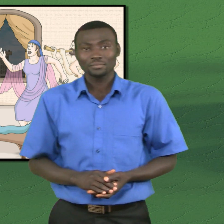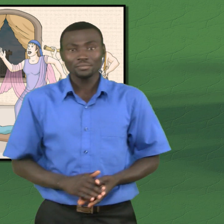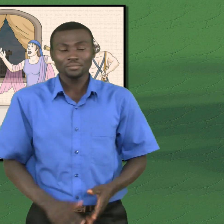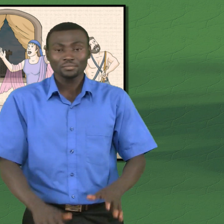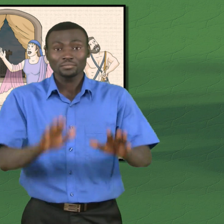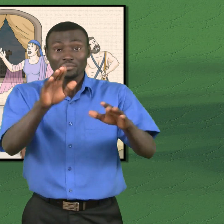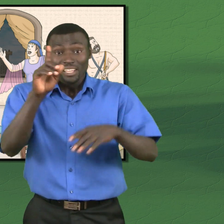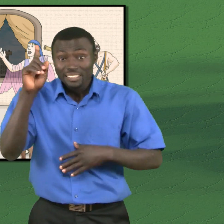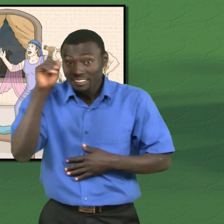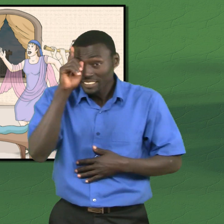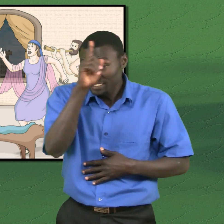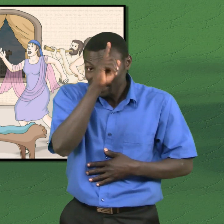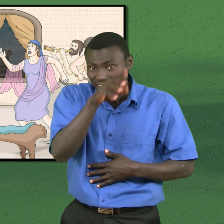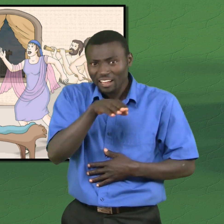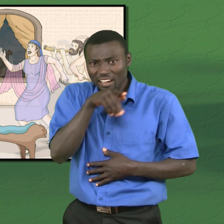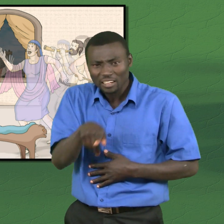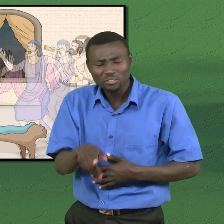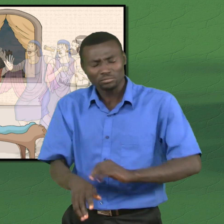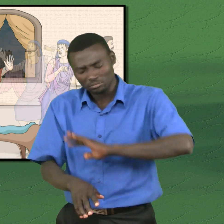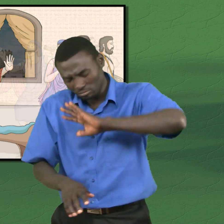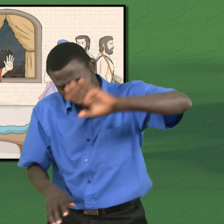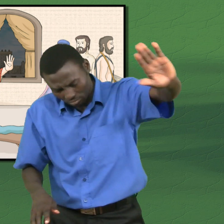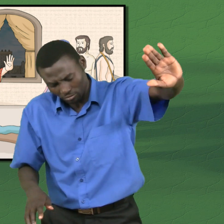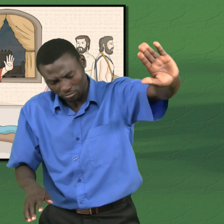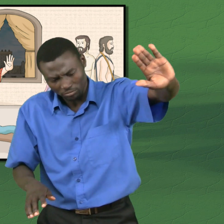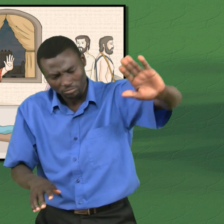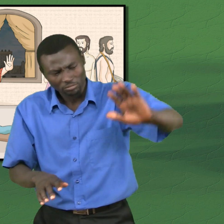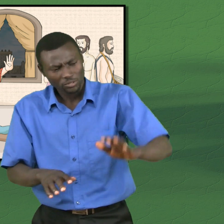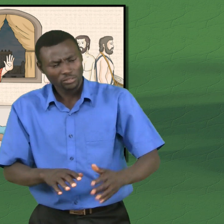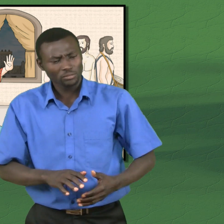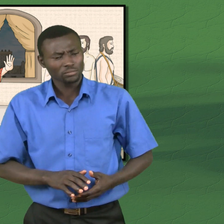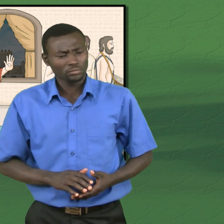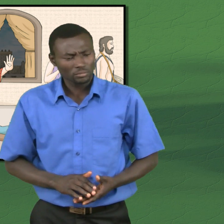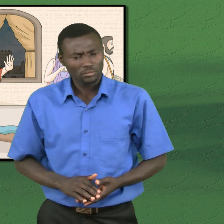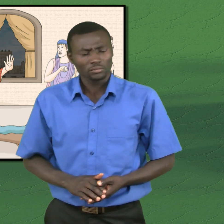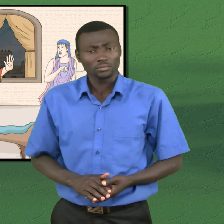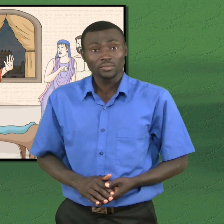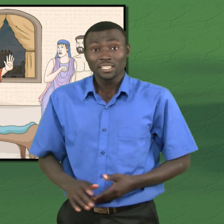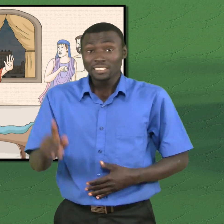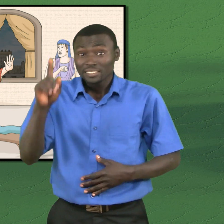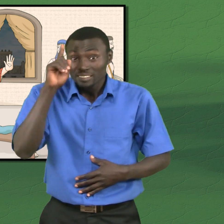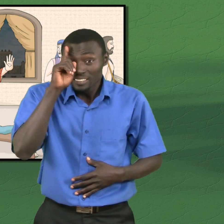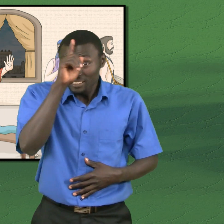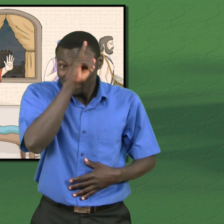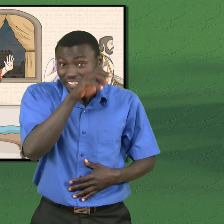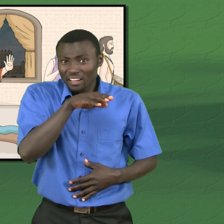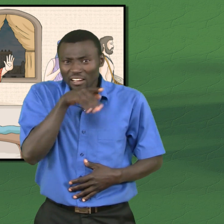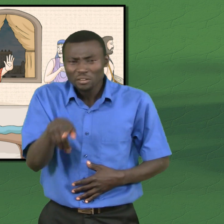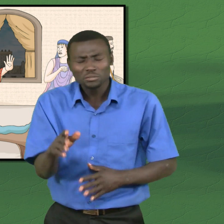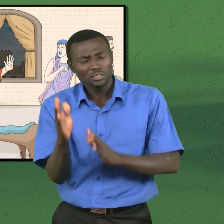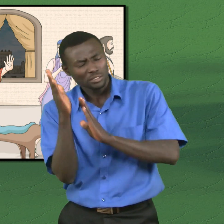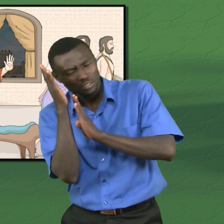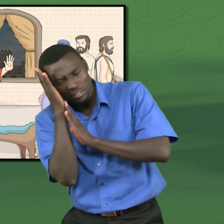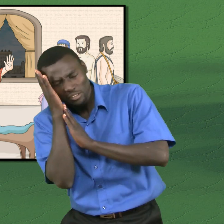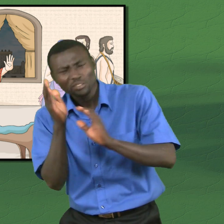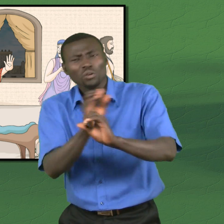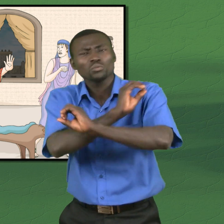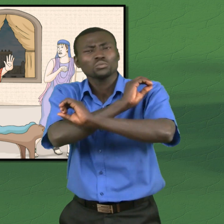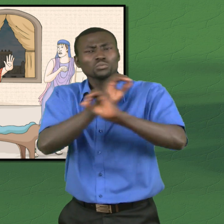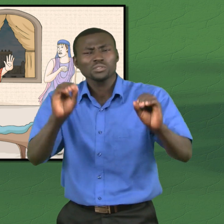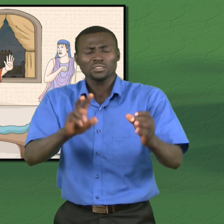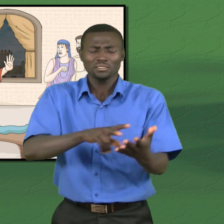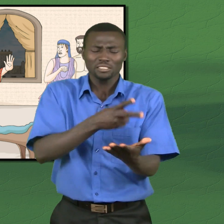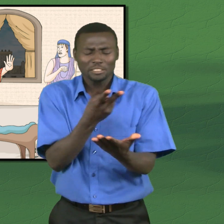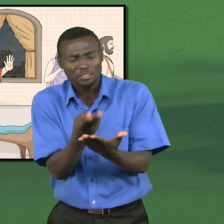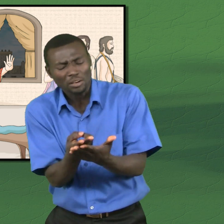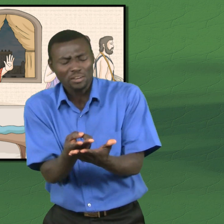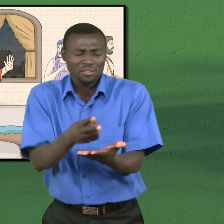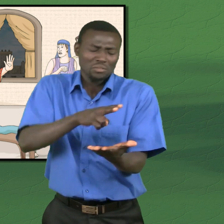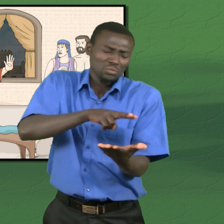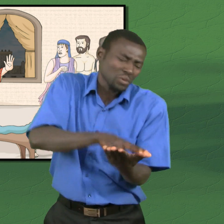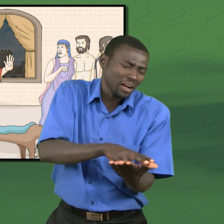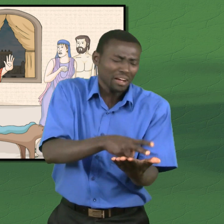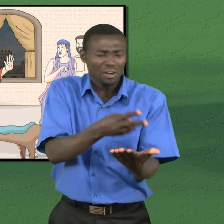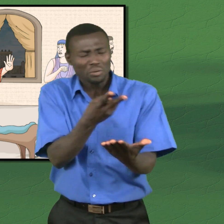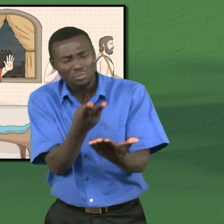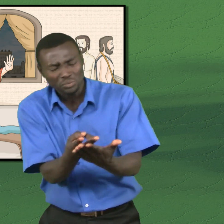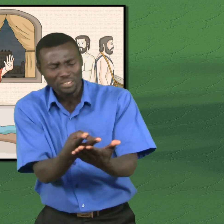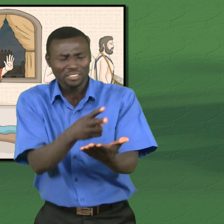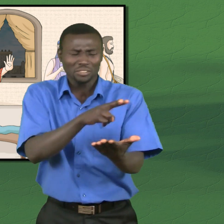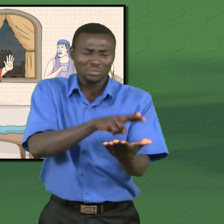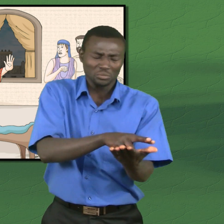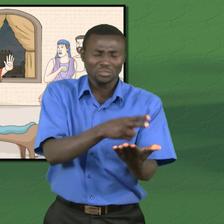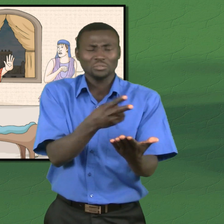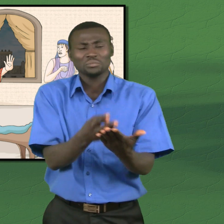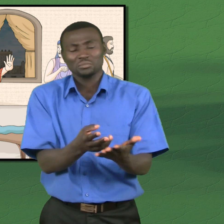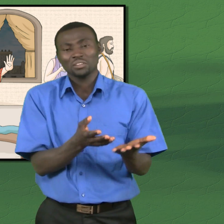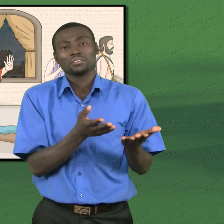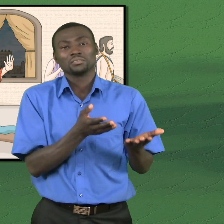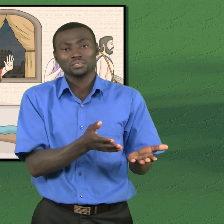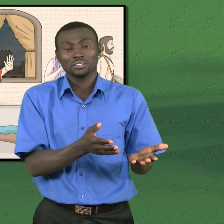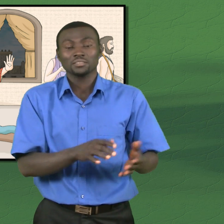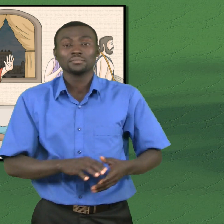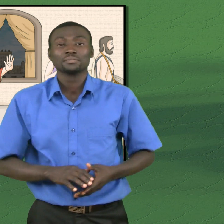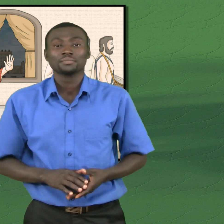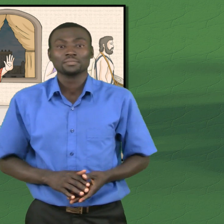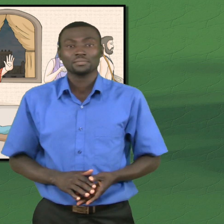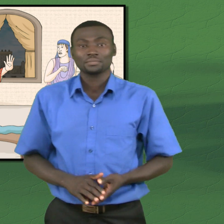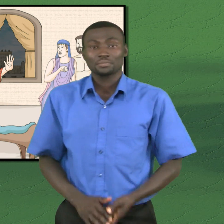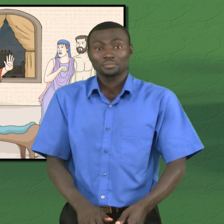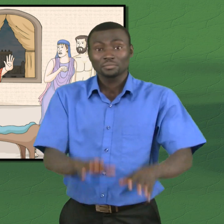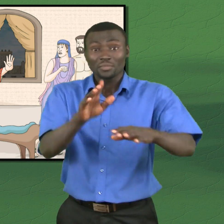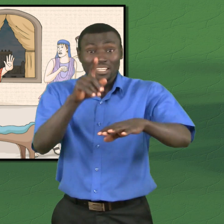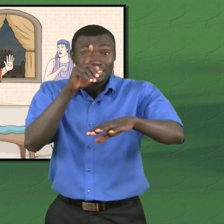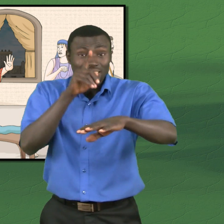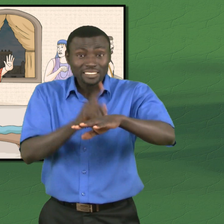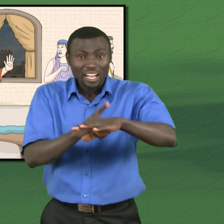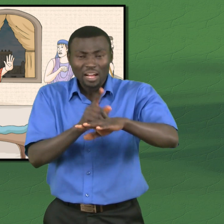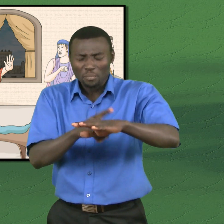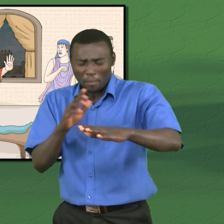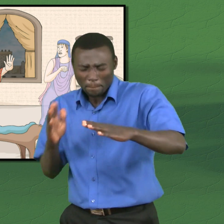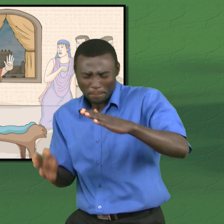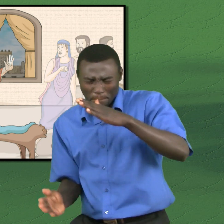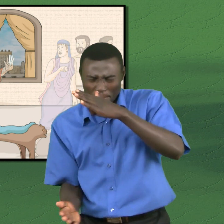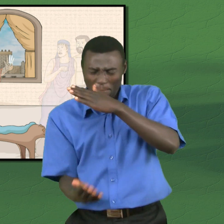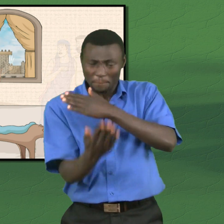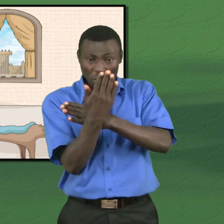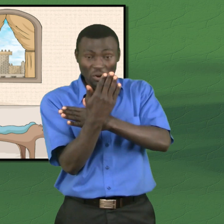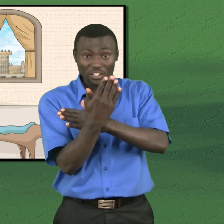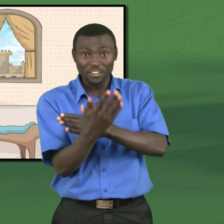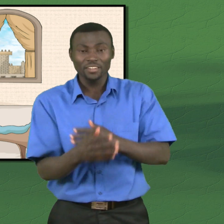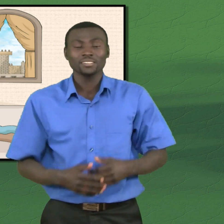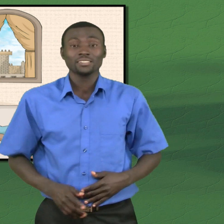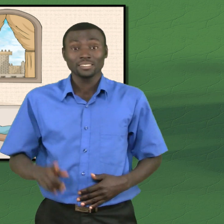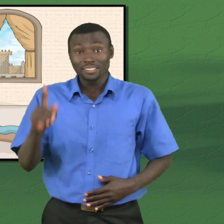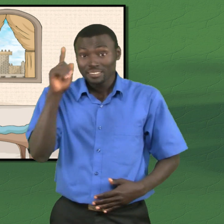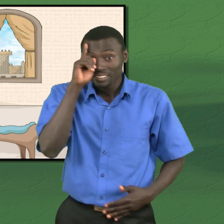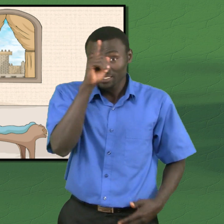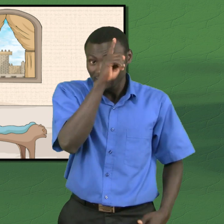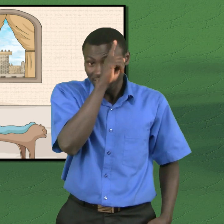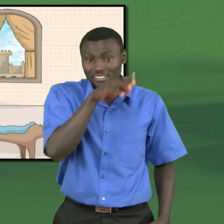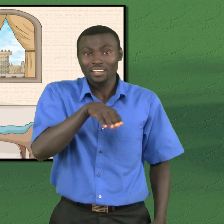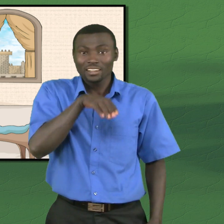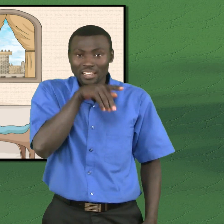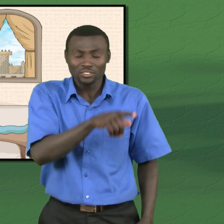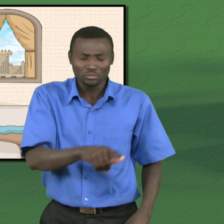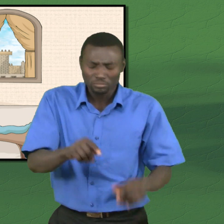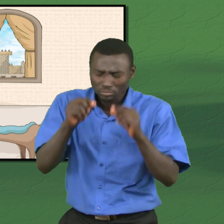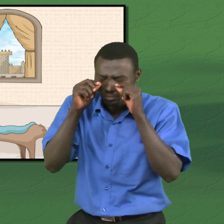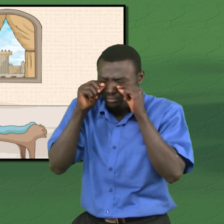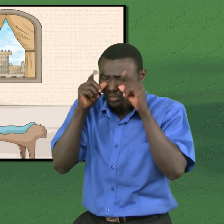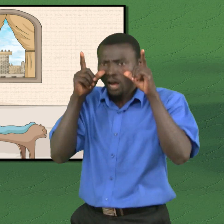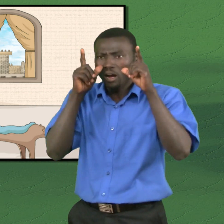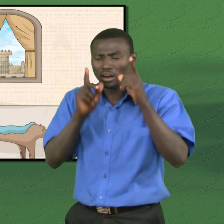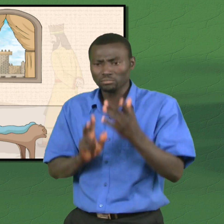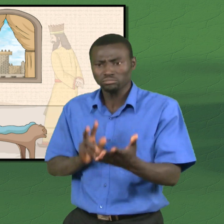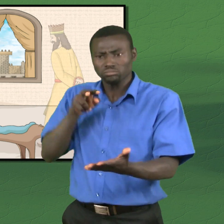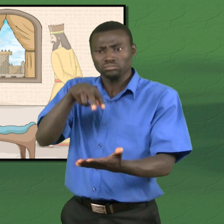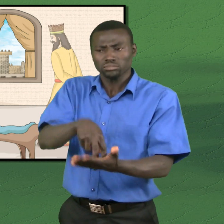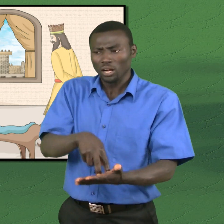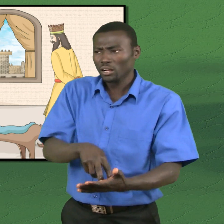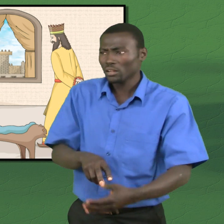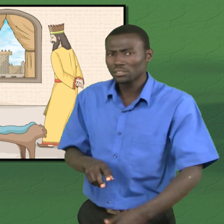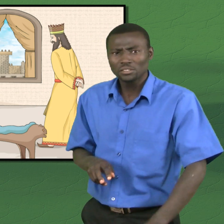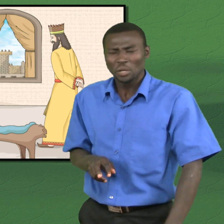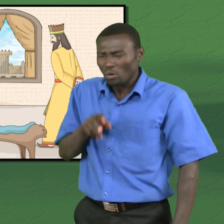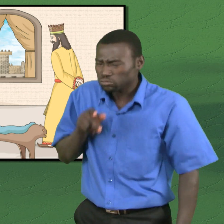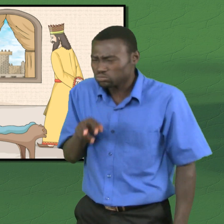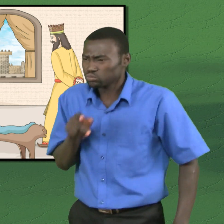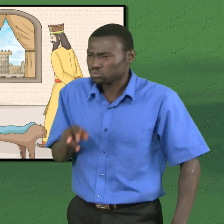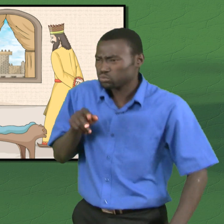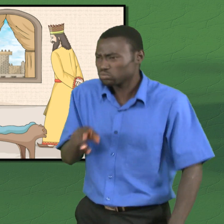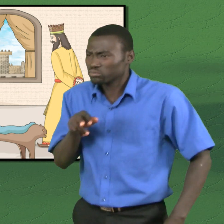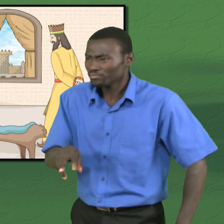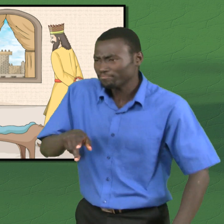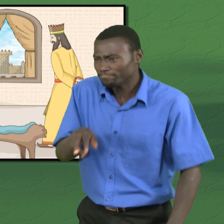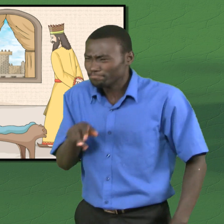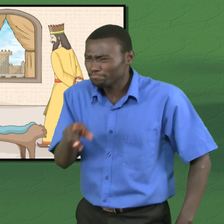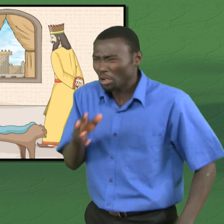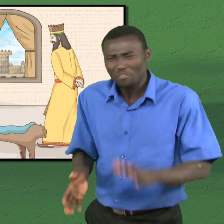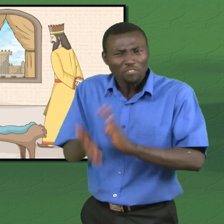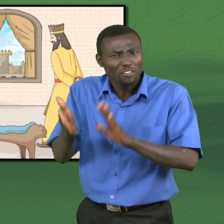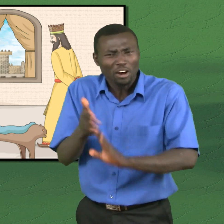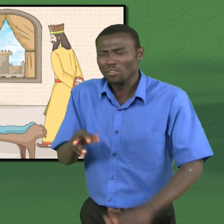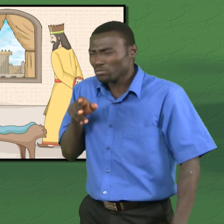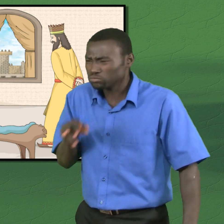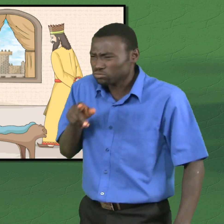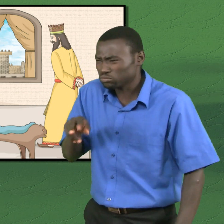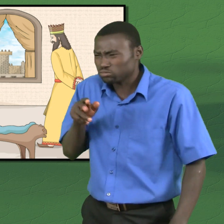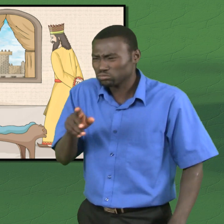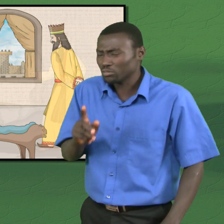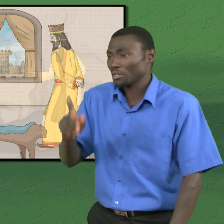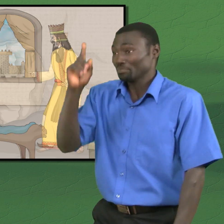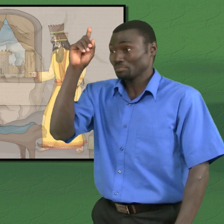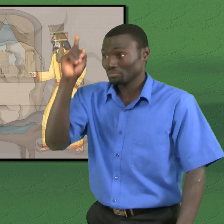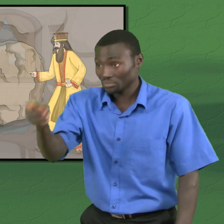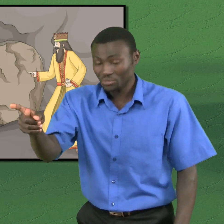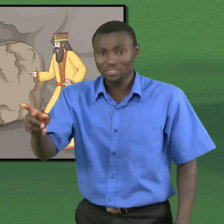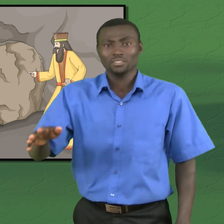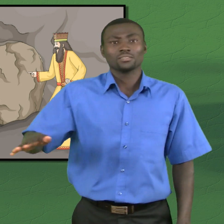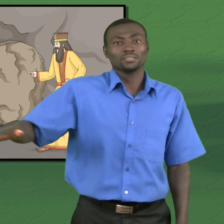At the first light of dawn, the king got up and hurried to the den of lions.